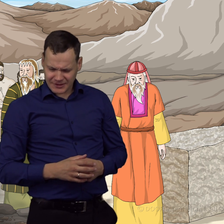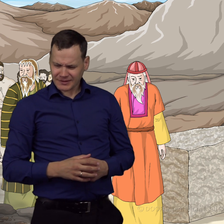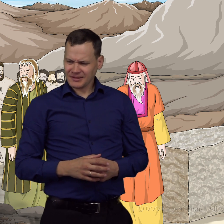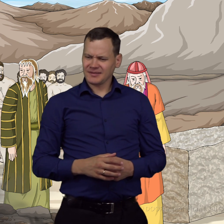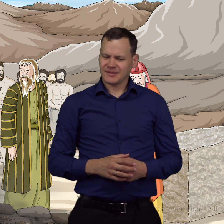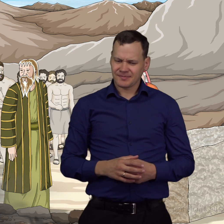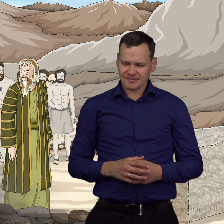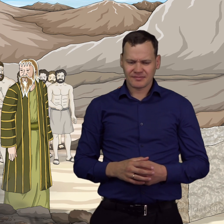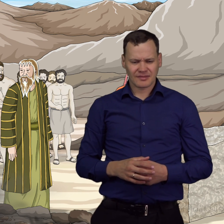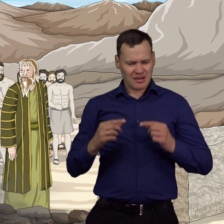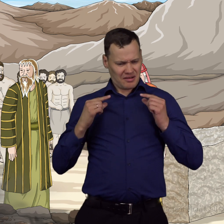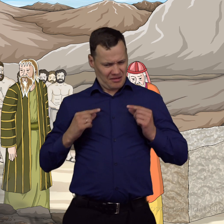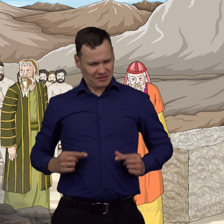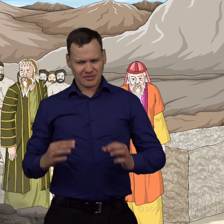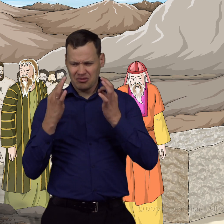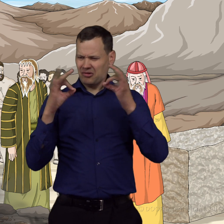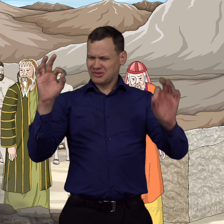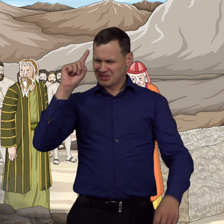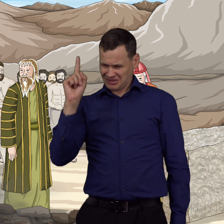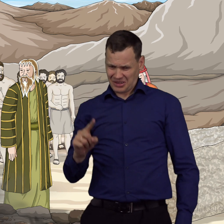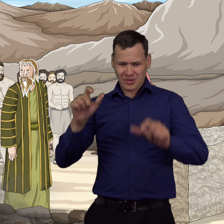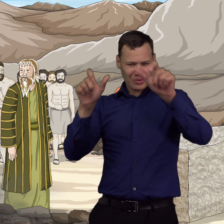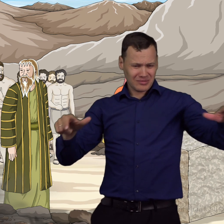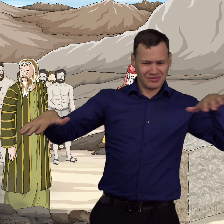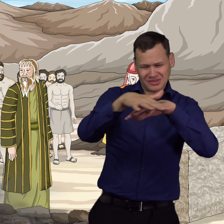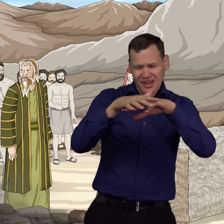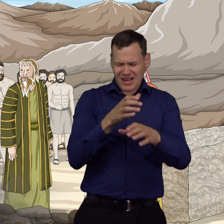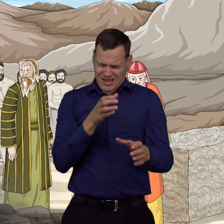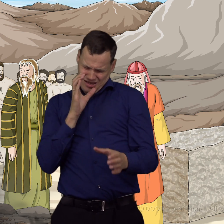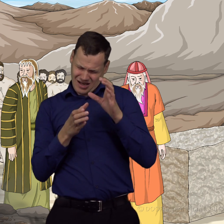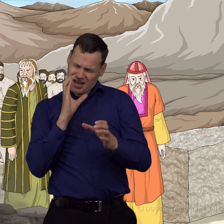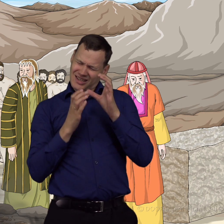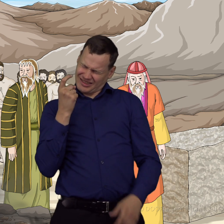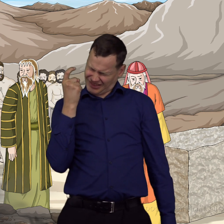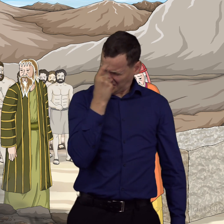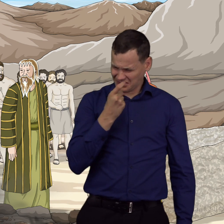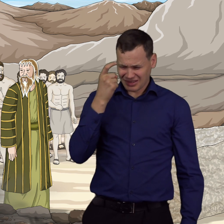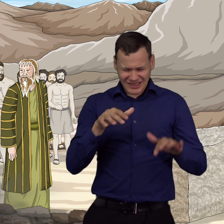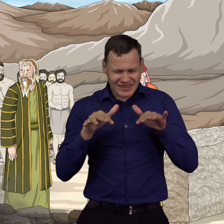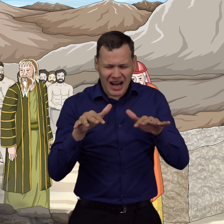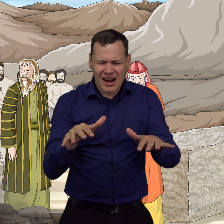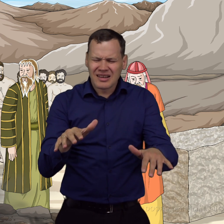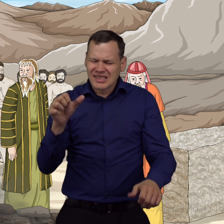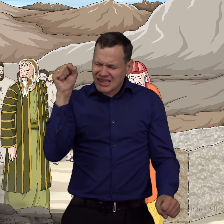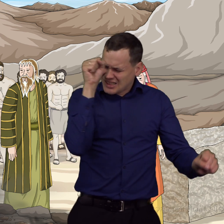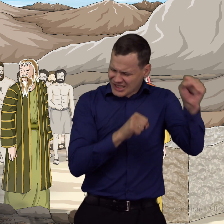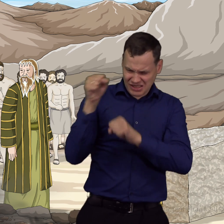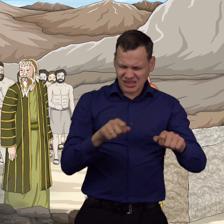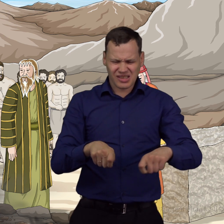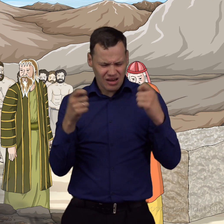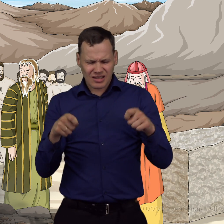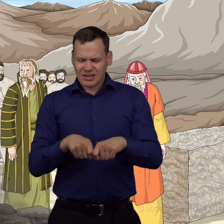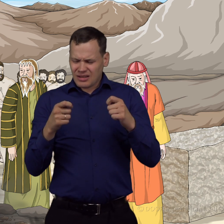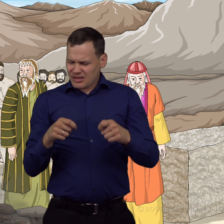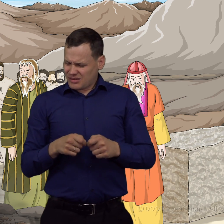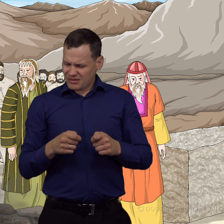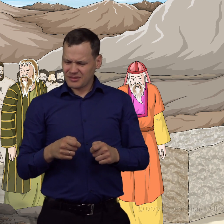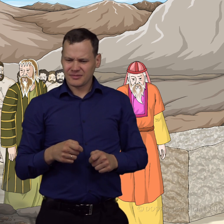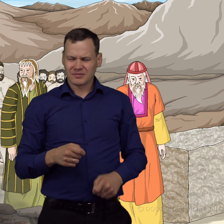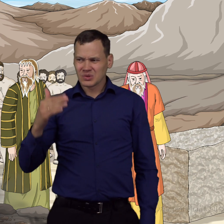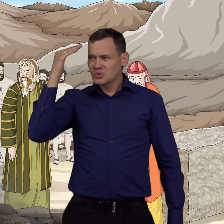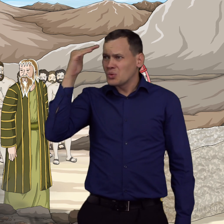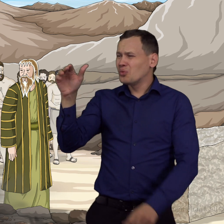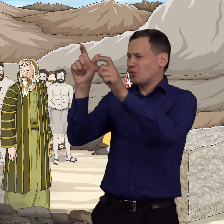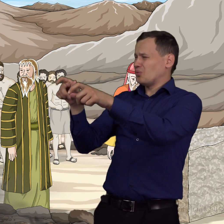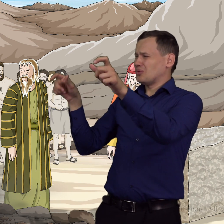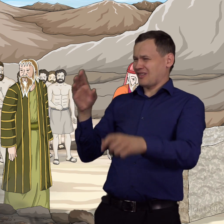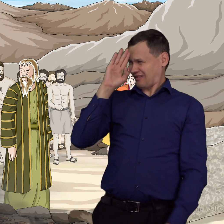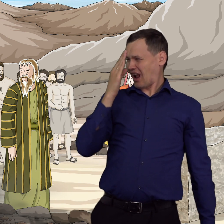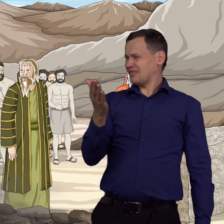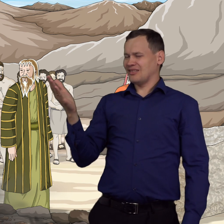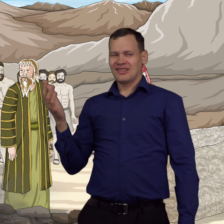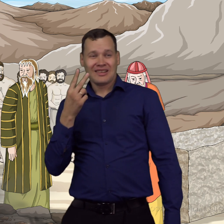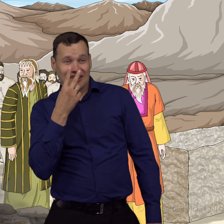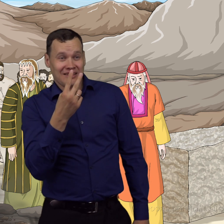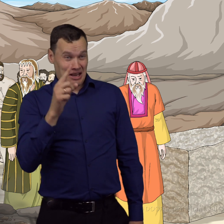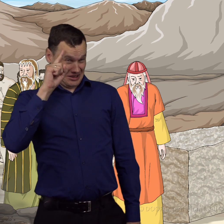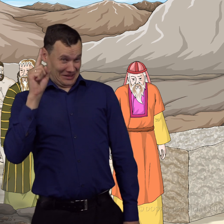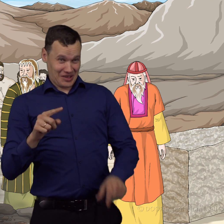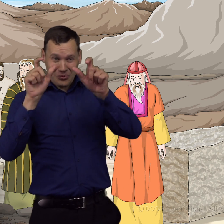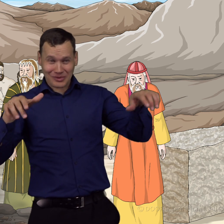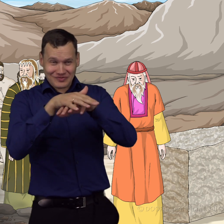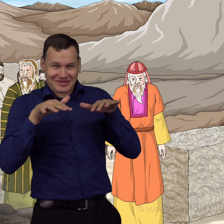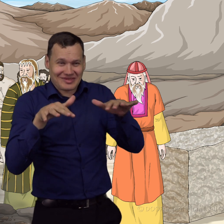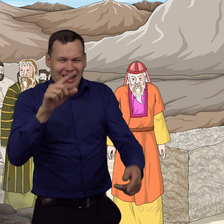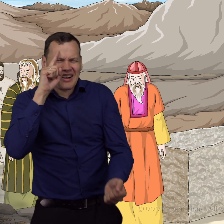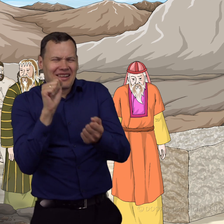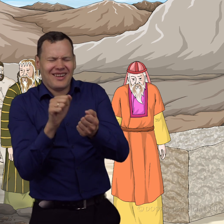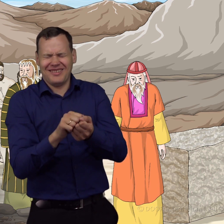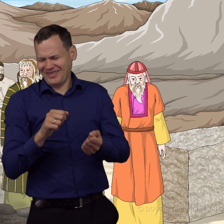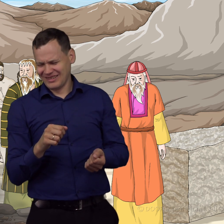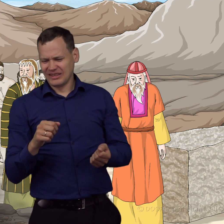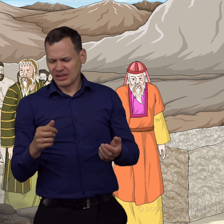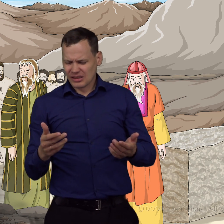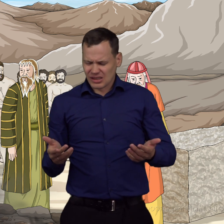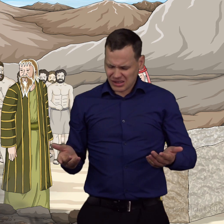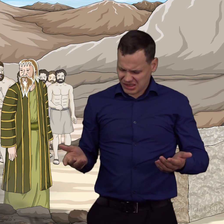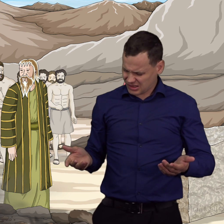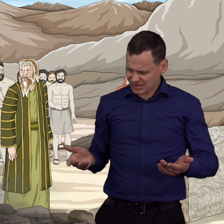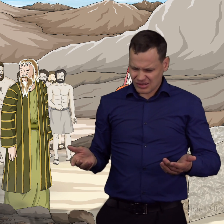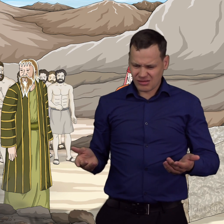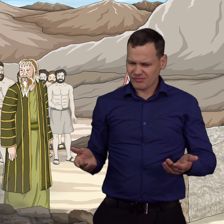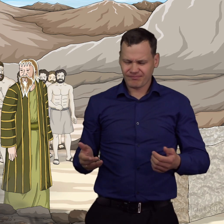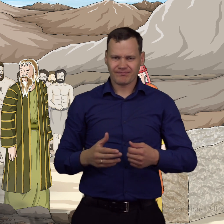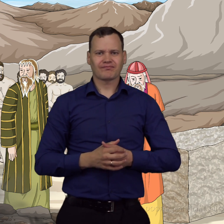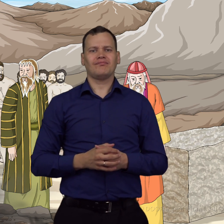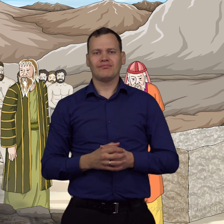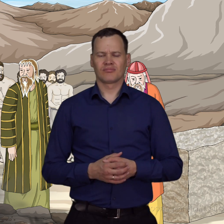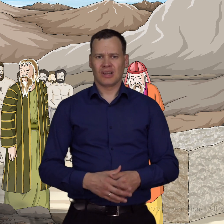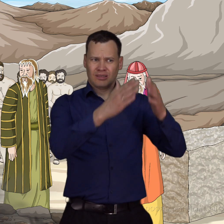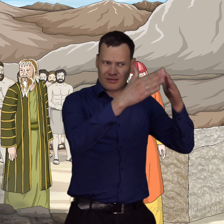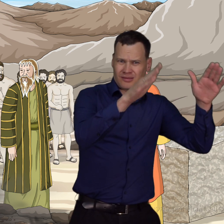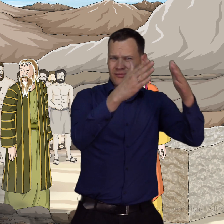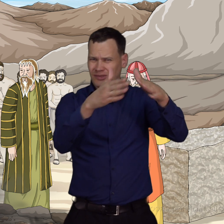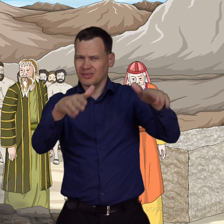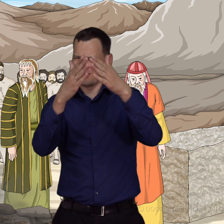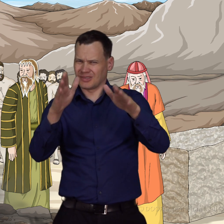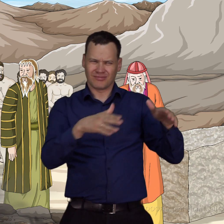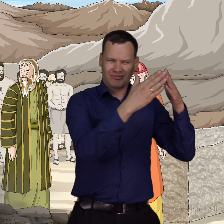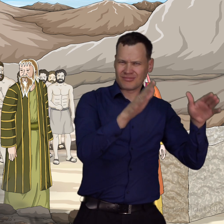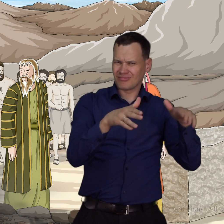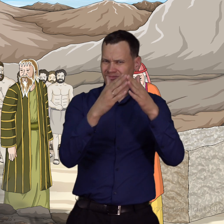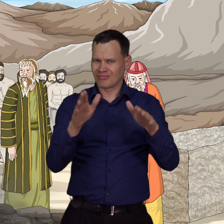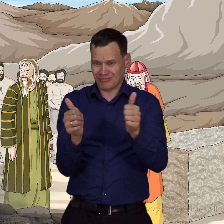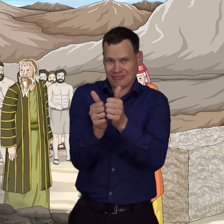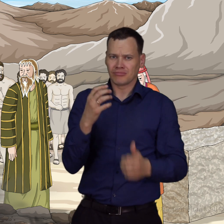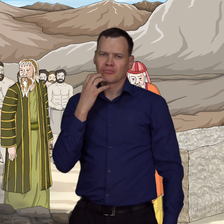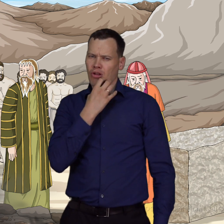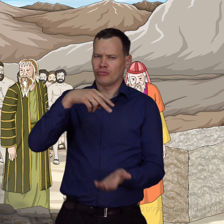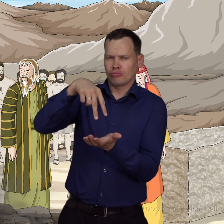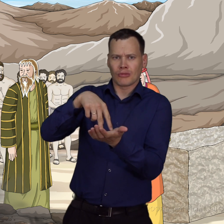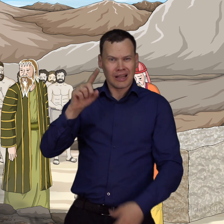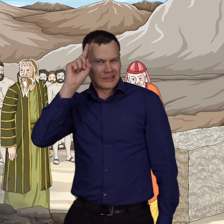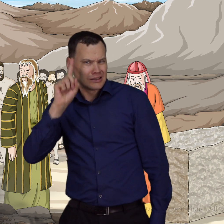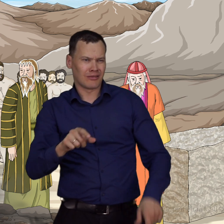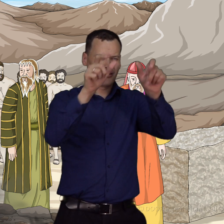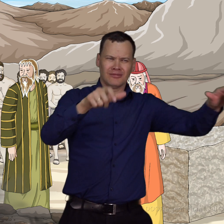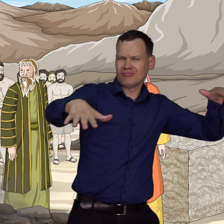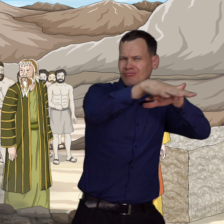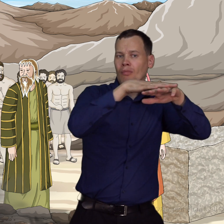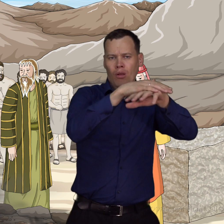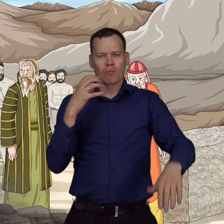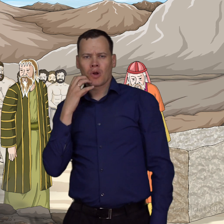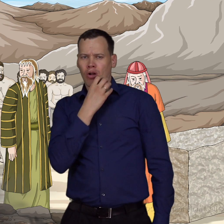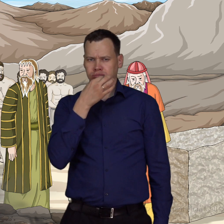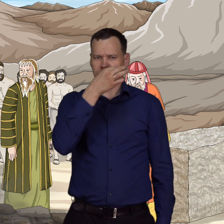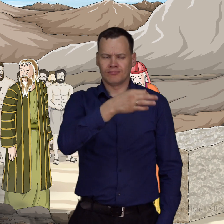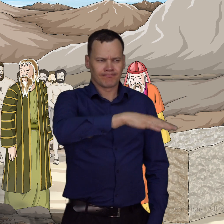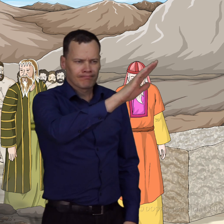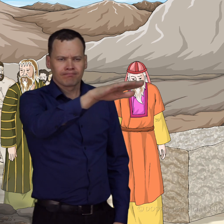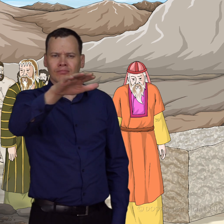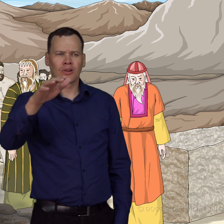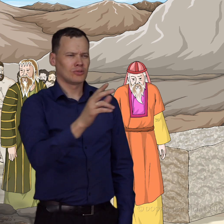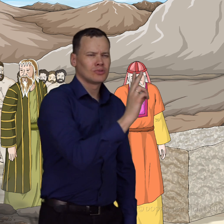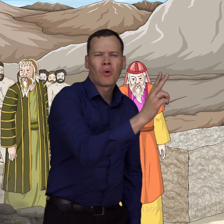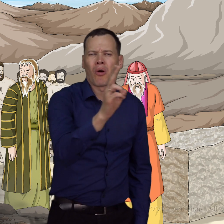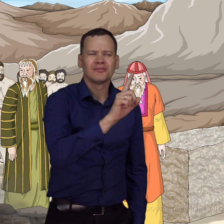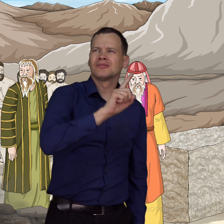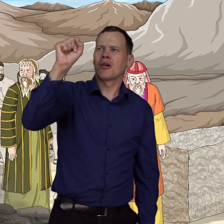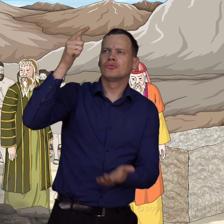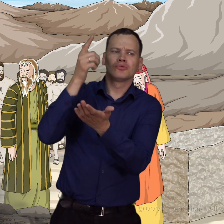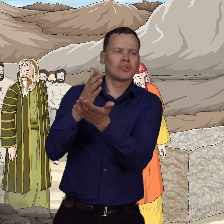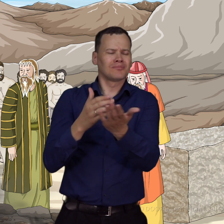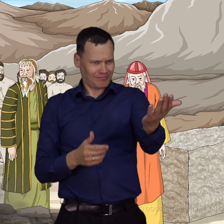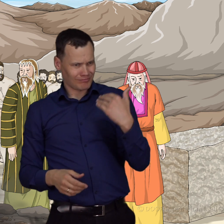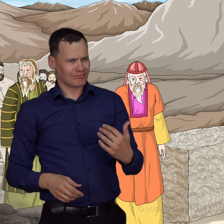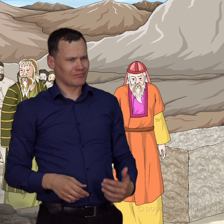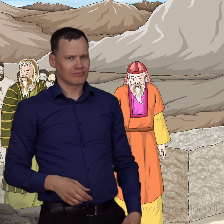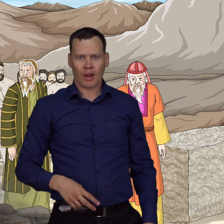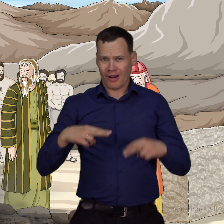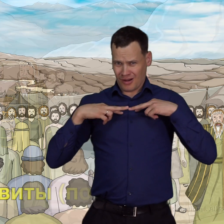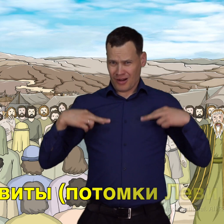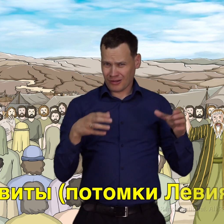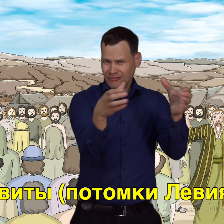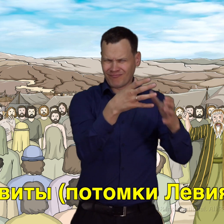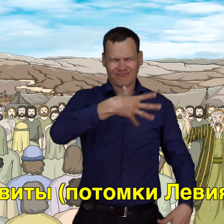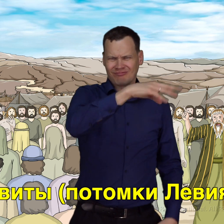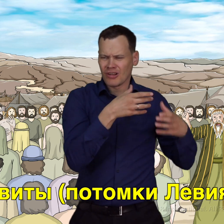Moses saw that the people were out of control, for Aaron had let them run wild and become a laughingstock to their enemies. So Moses stood at the entrance to the camp and said, “Whoever is for the LORD, come to me.”